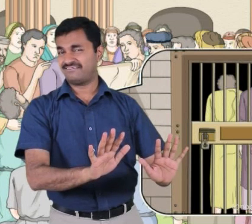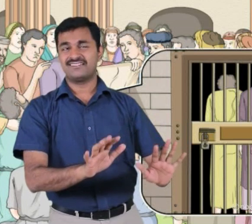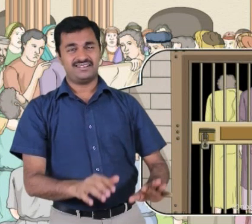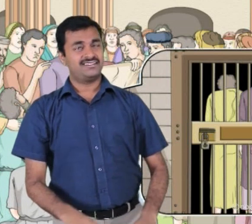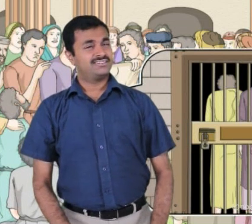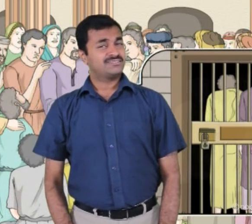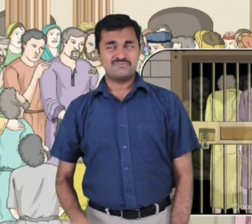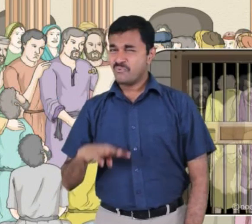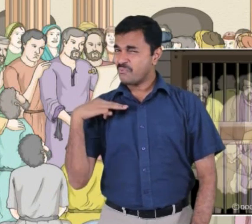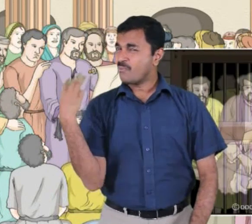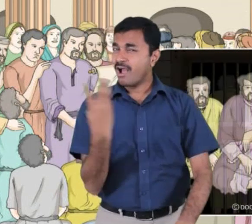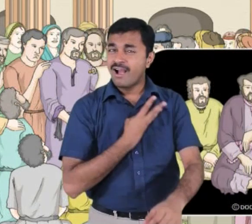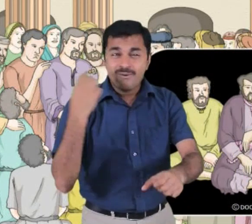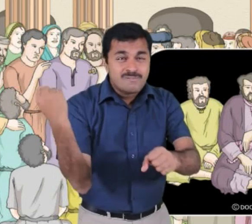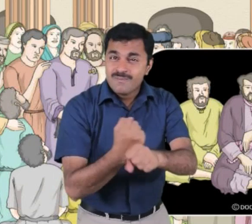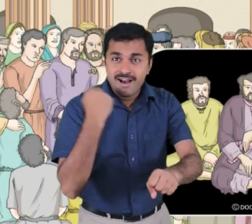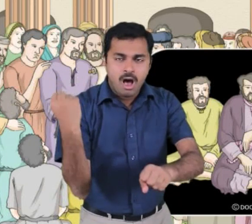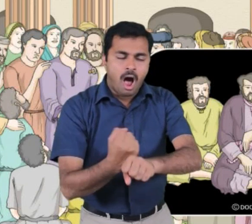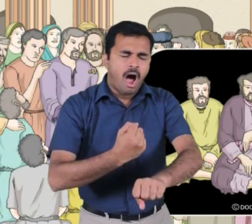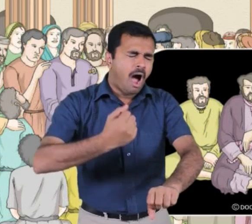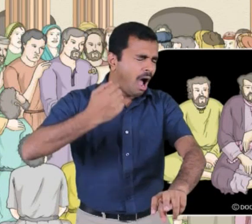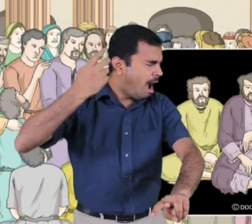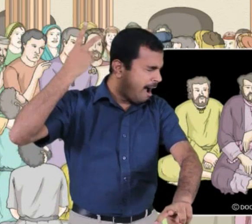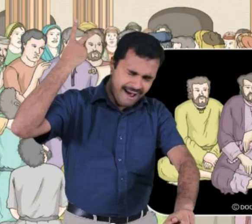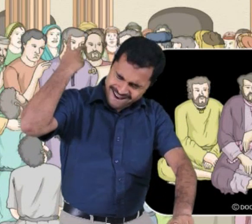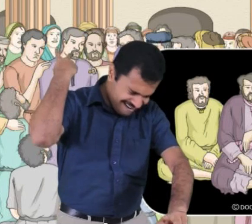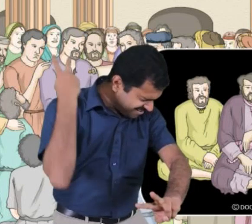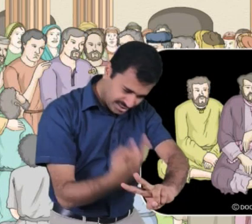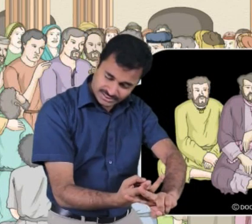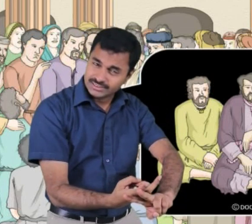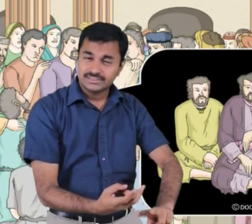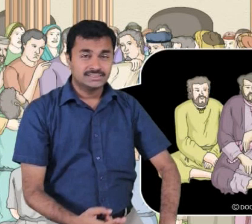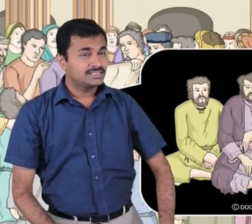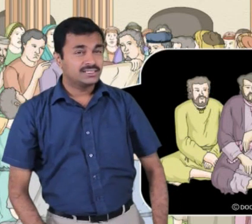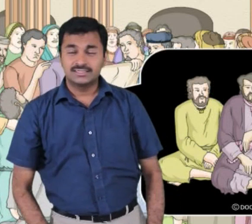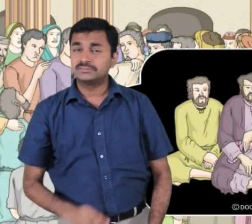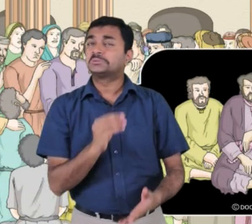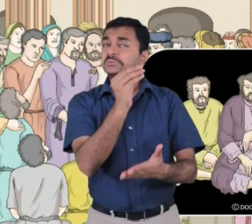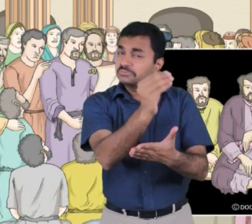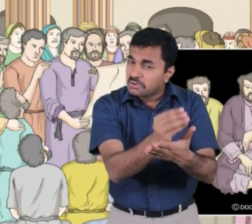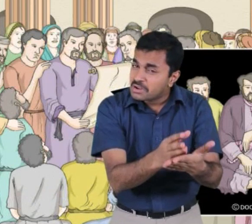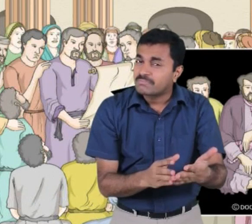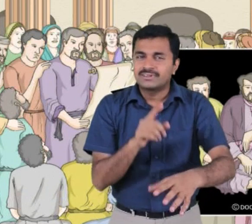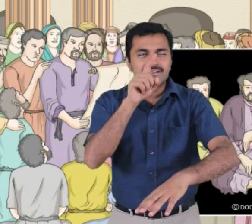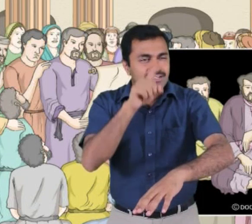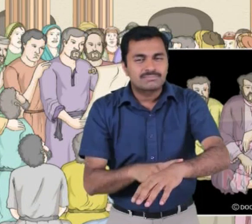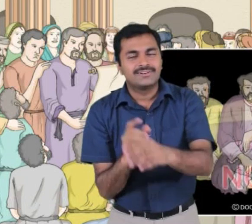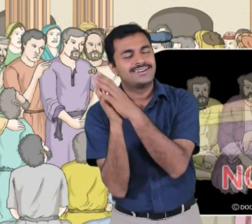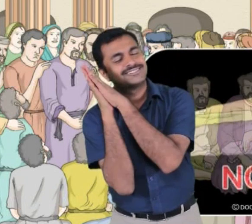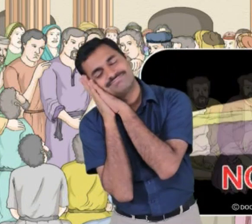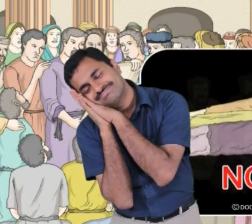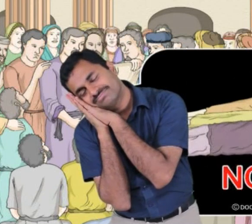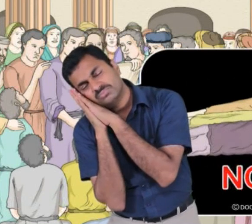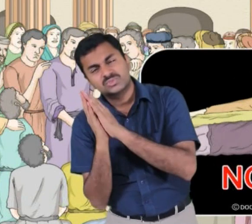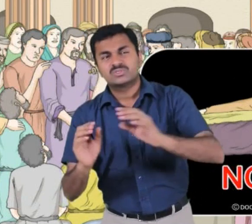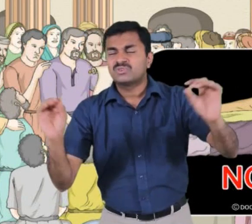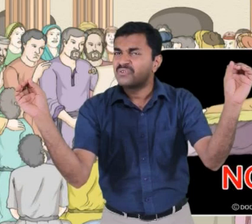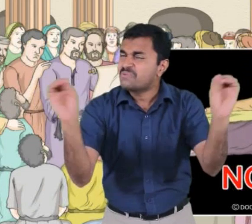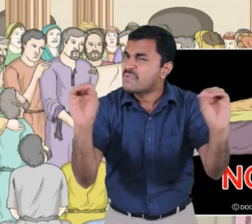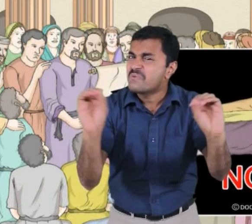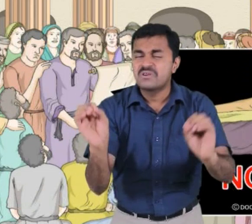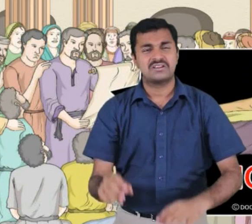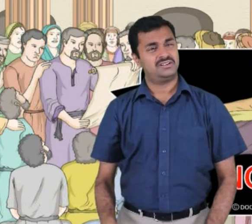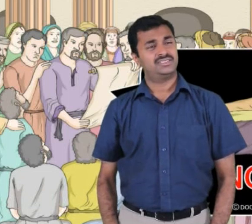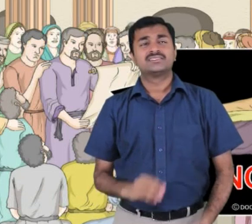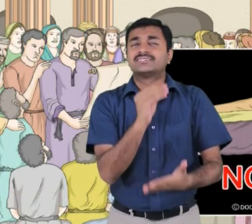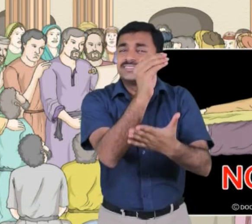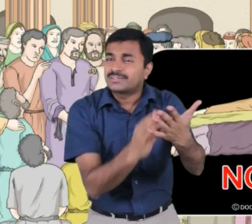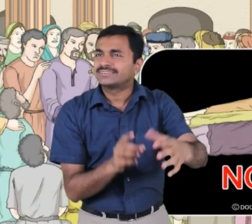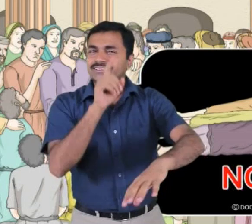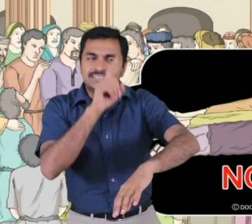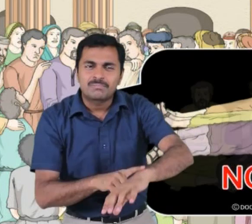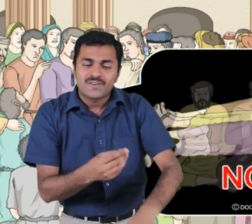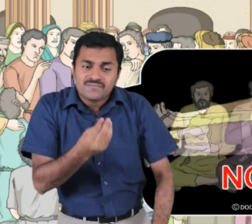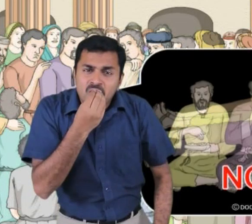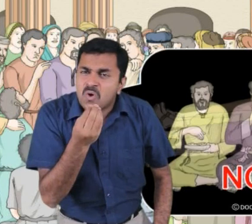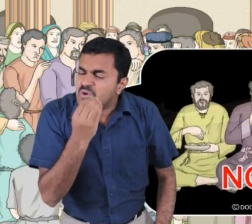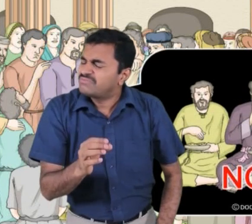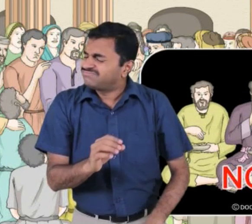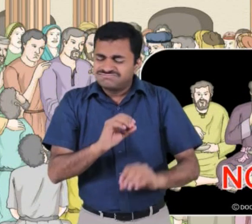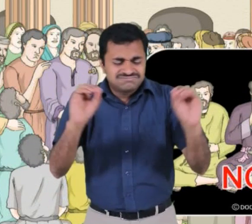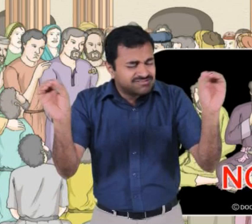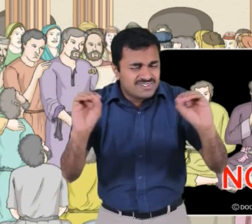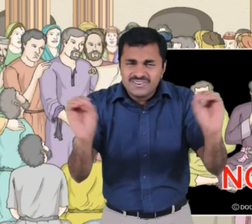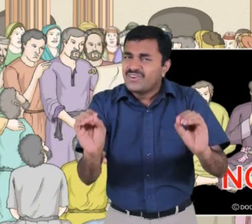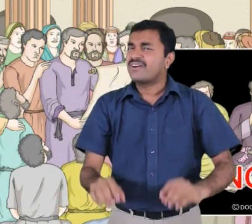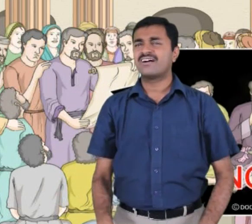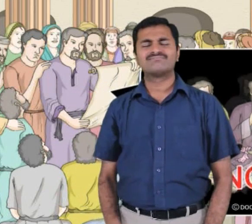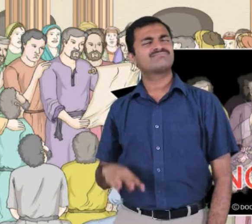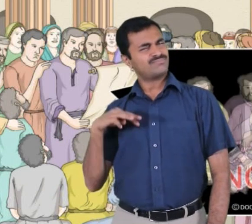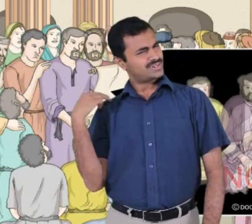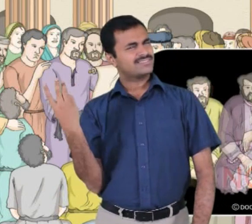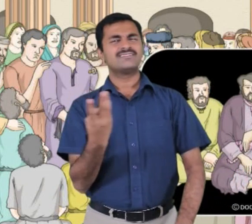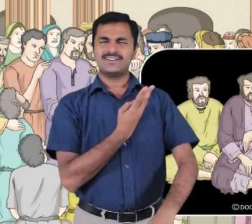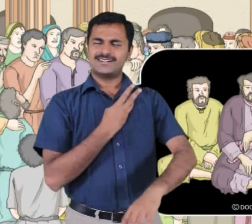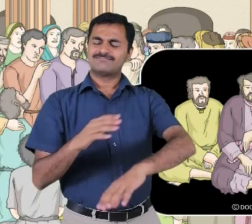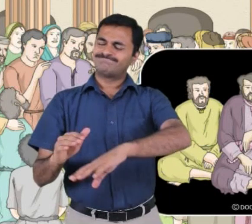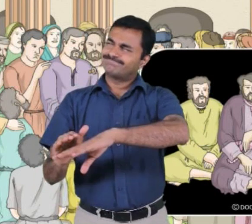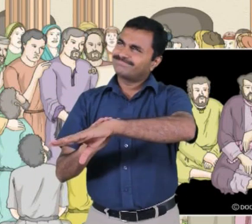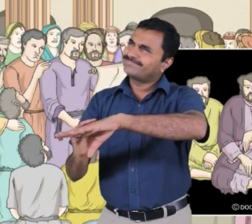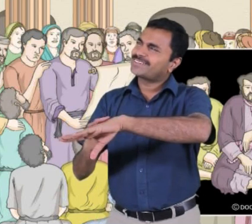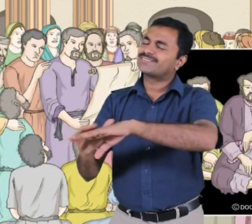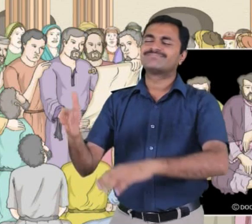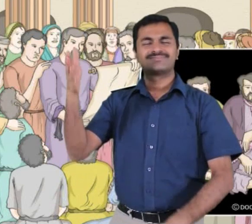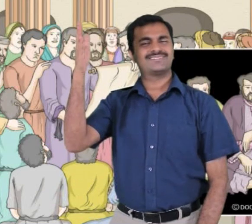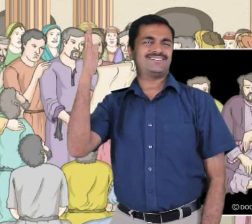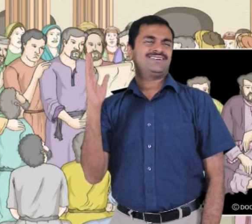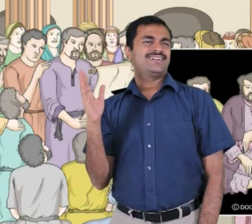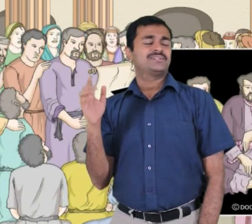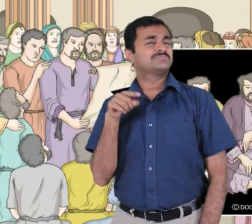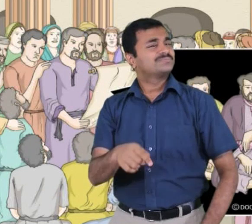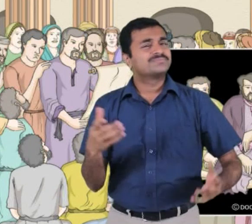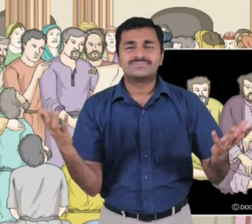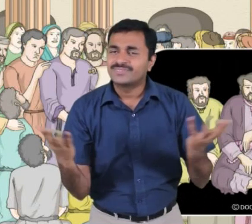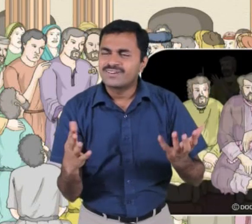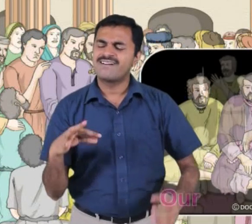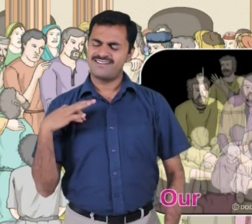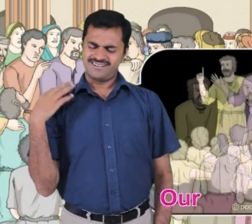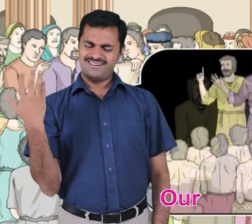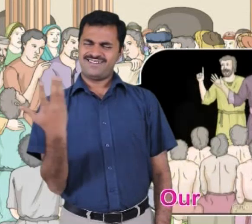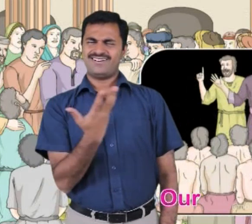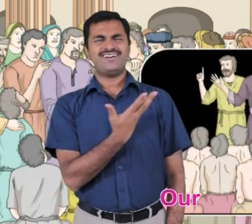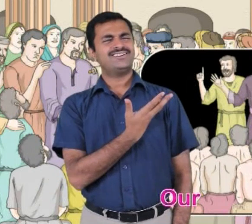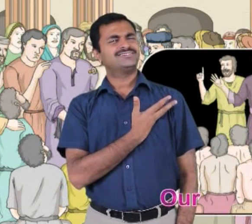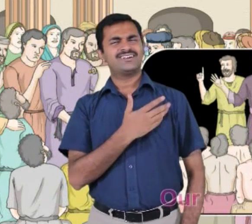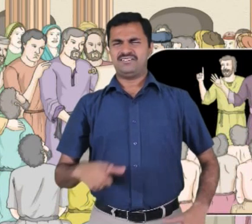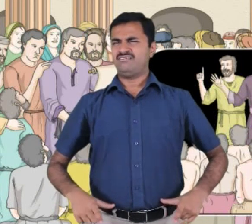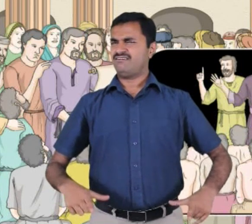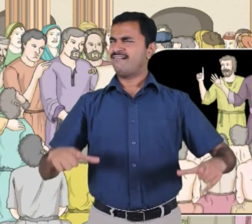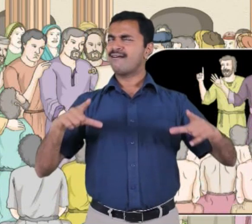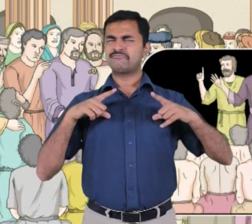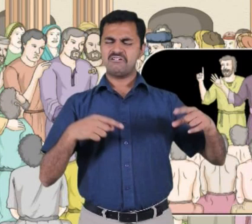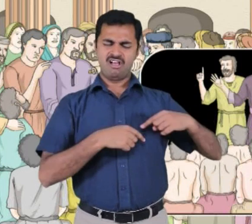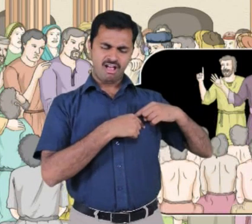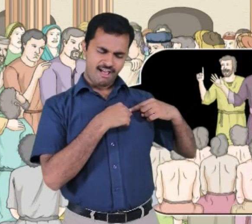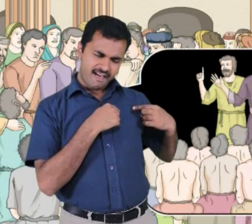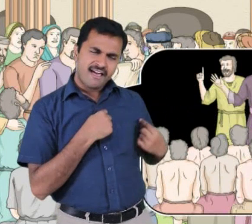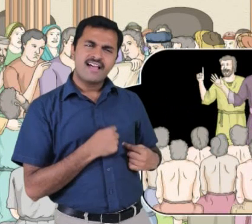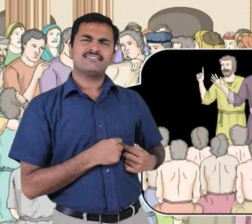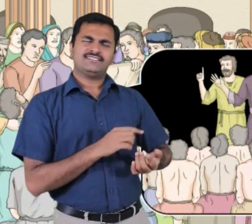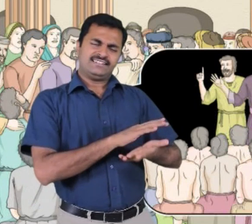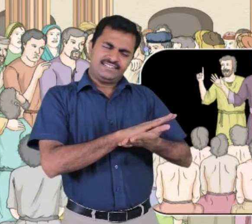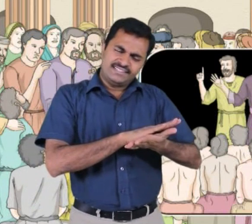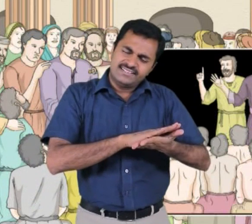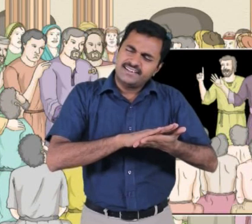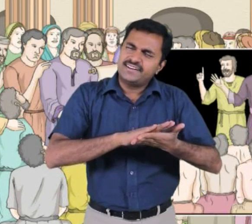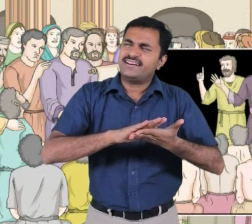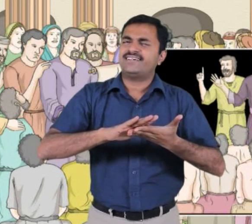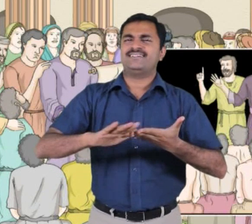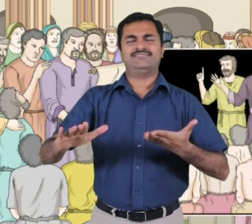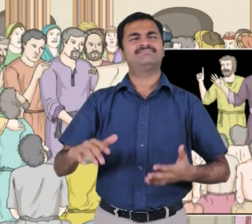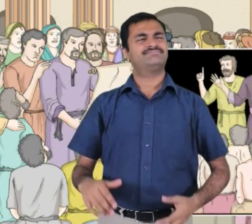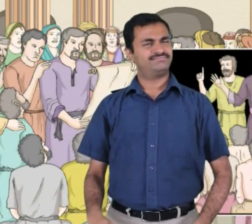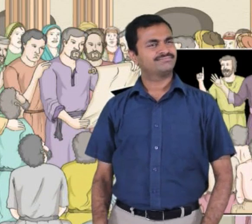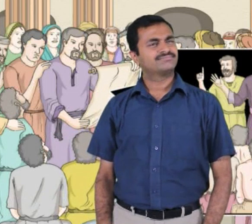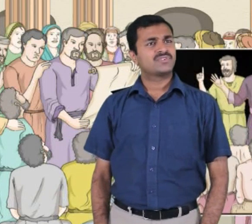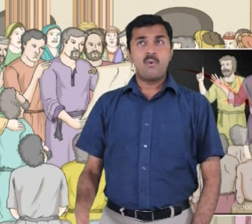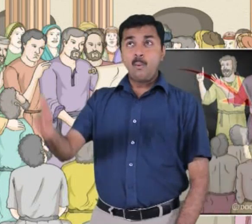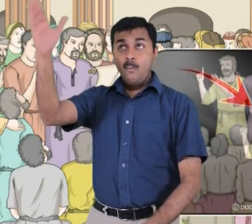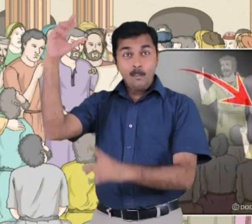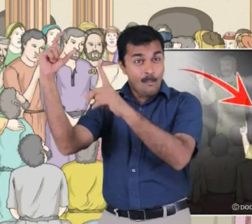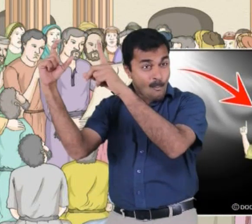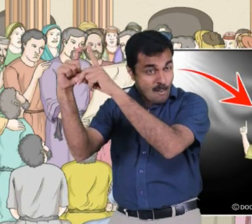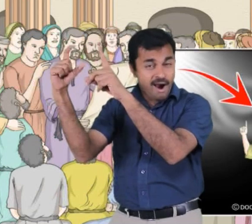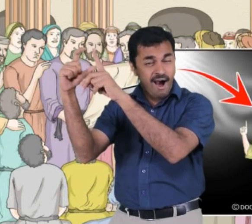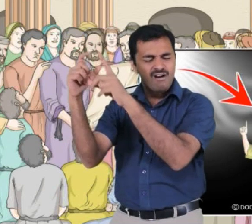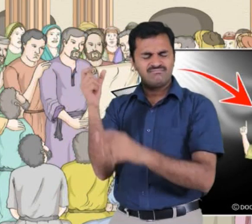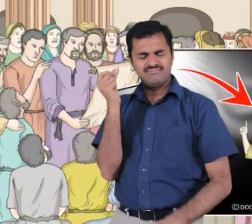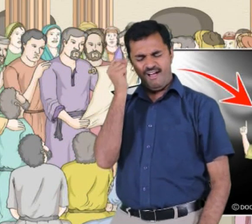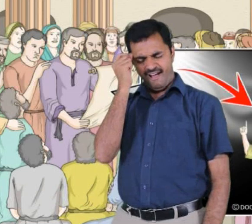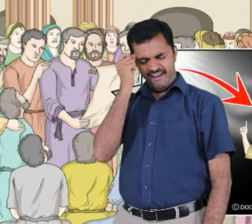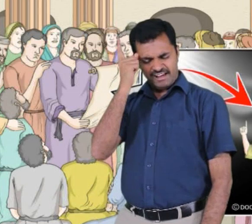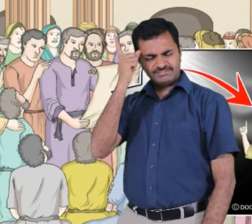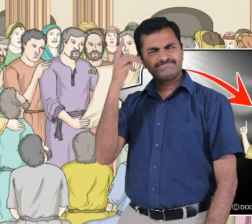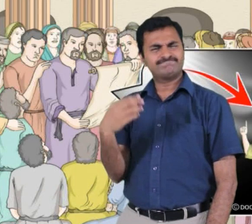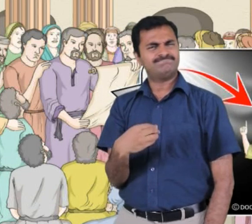in labor, sleepless nights, and hunger; in purity, knowledge, patience, and kindness;